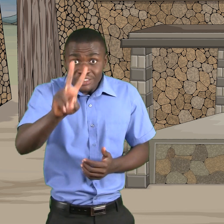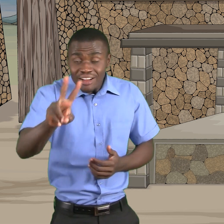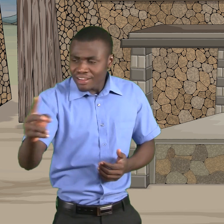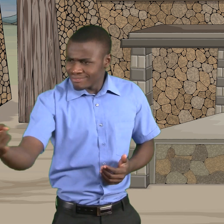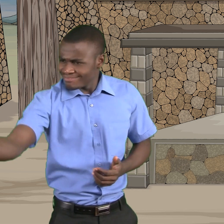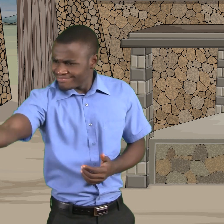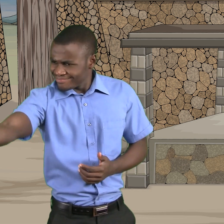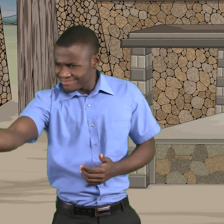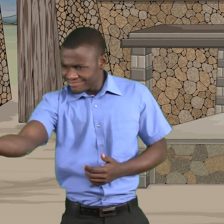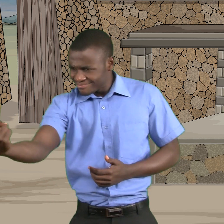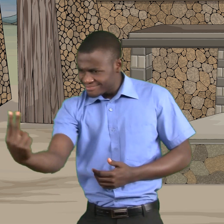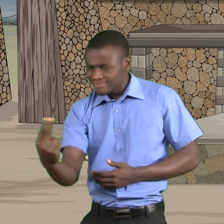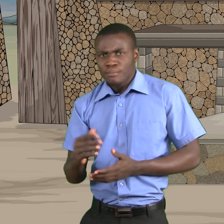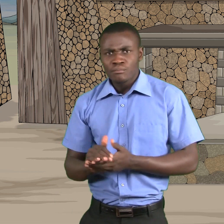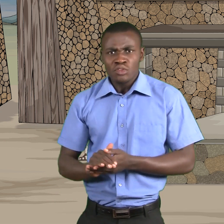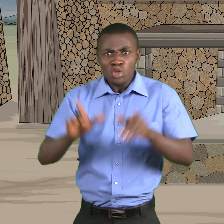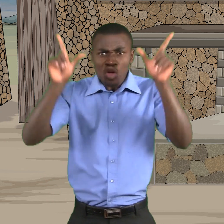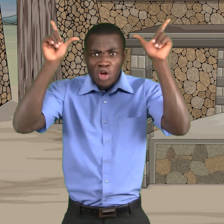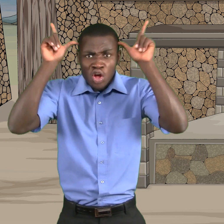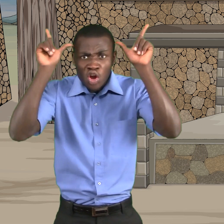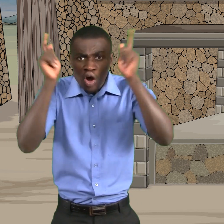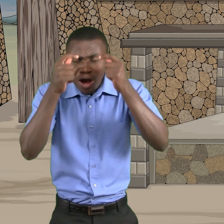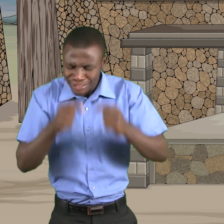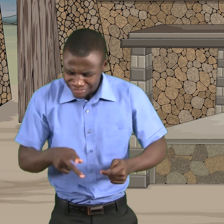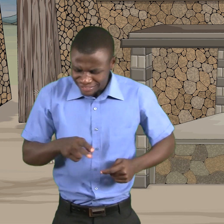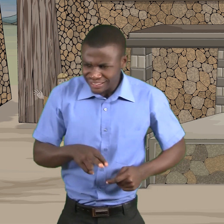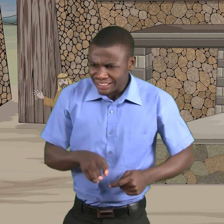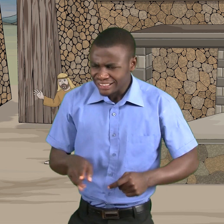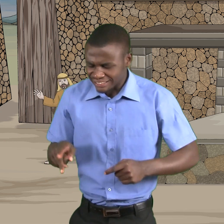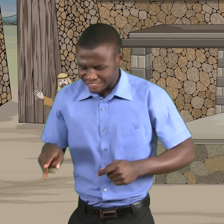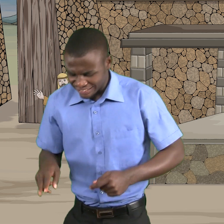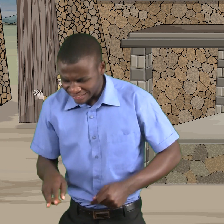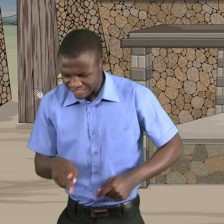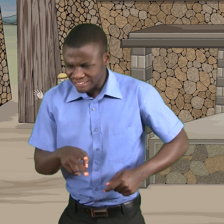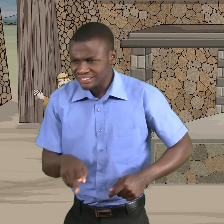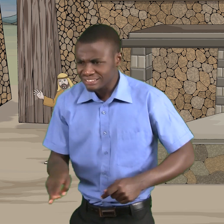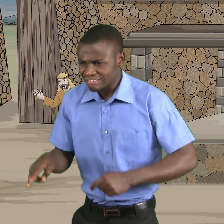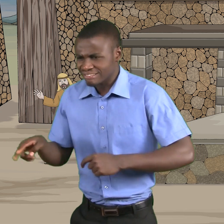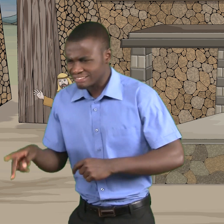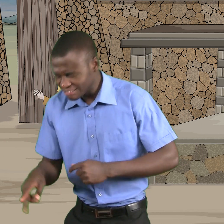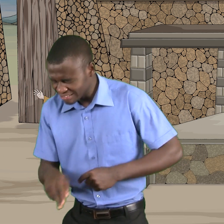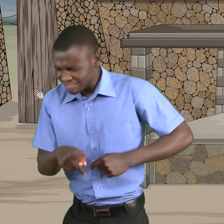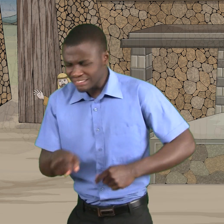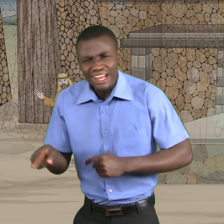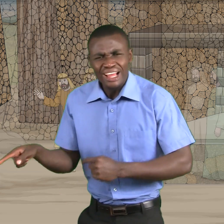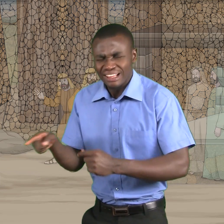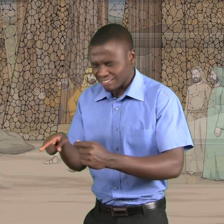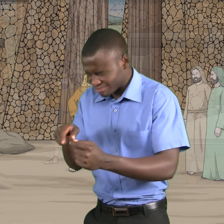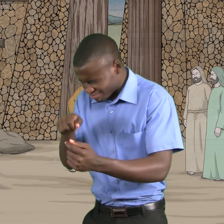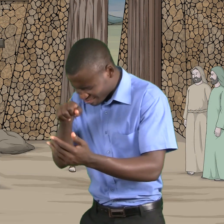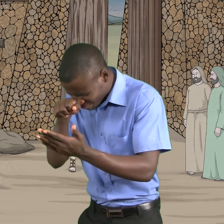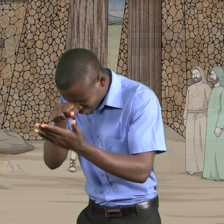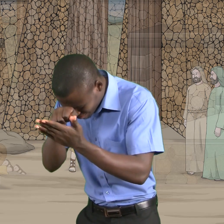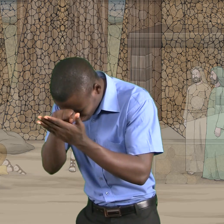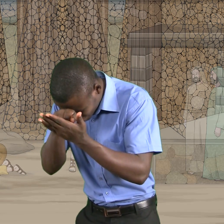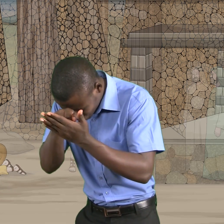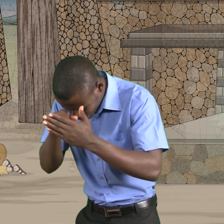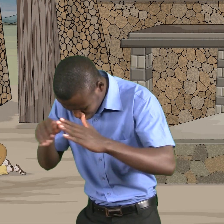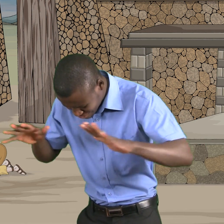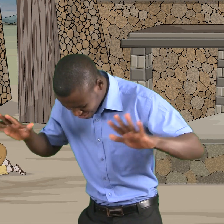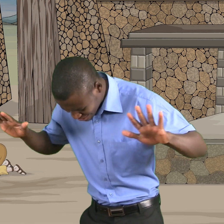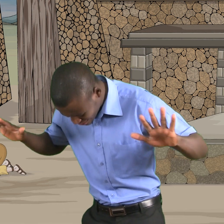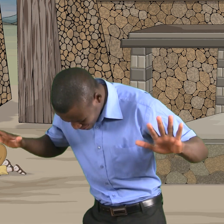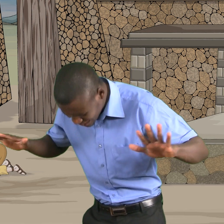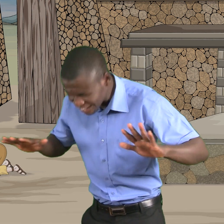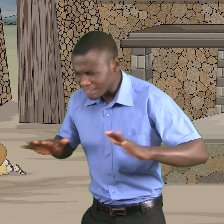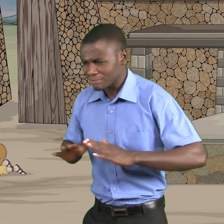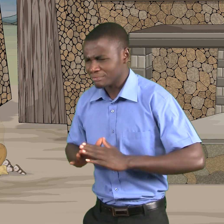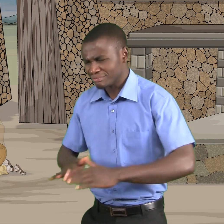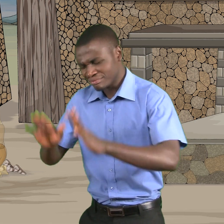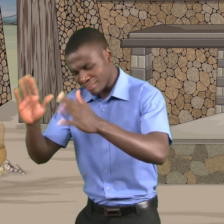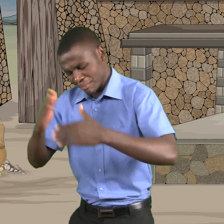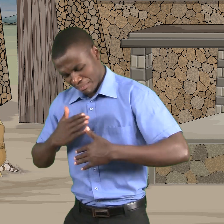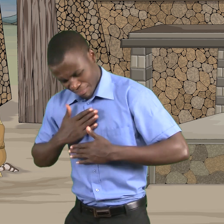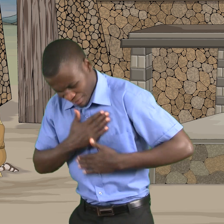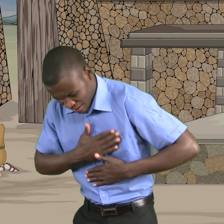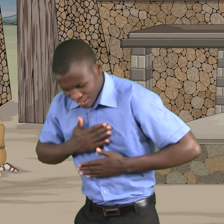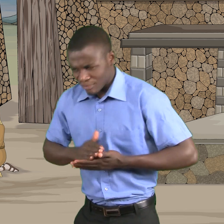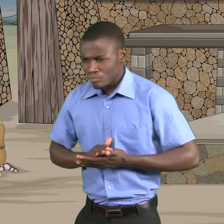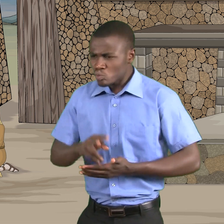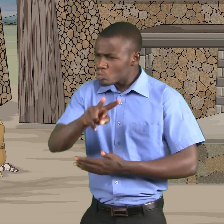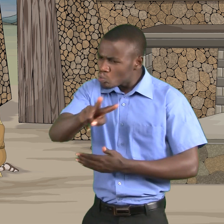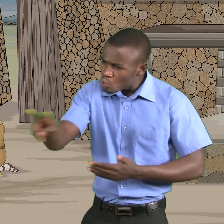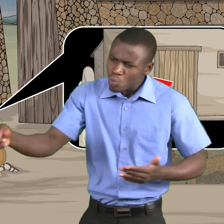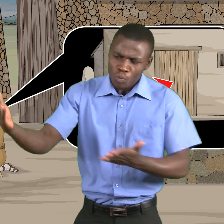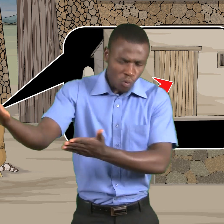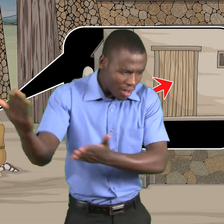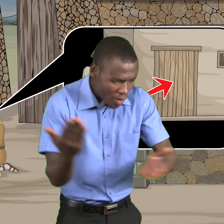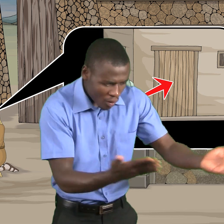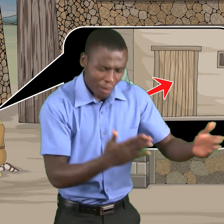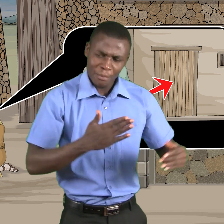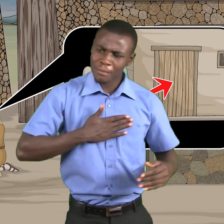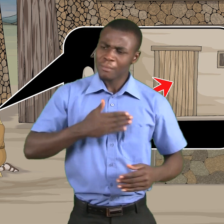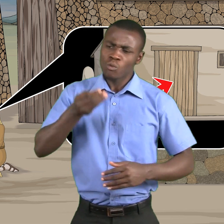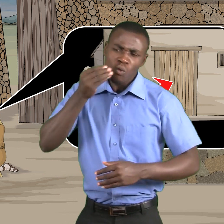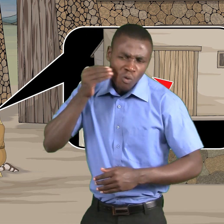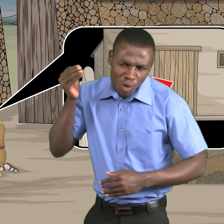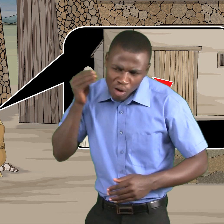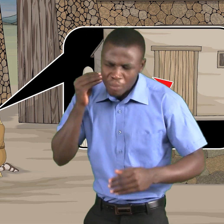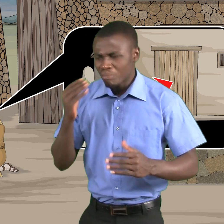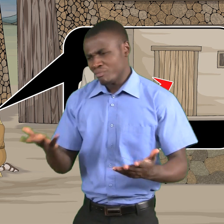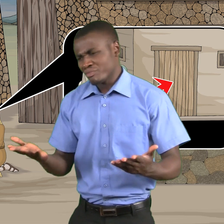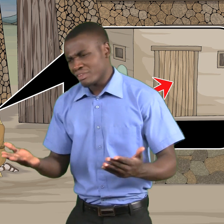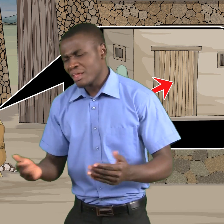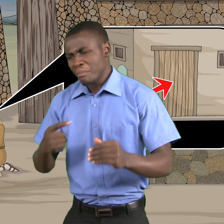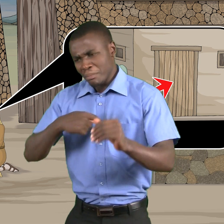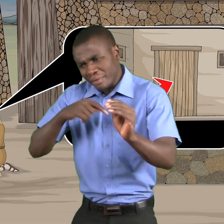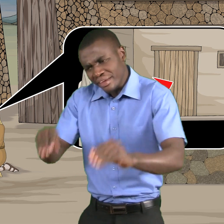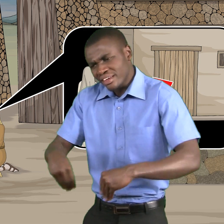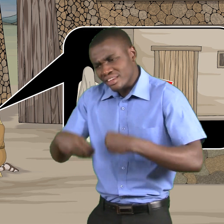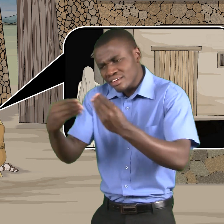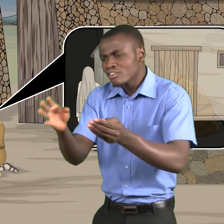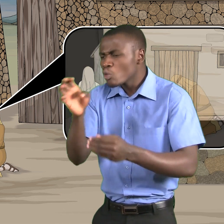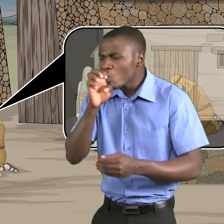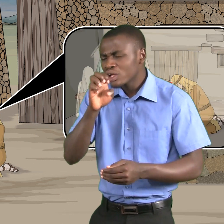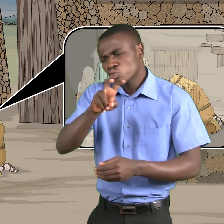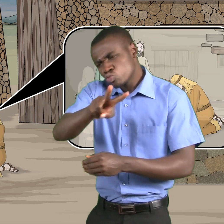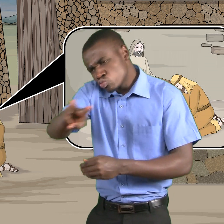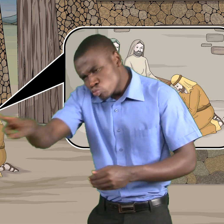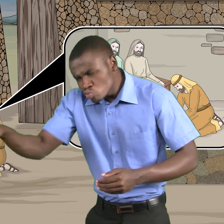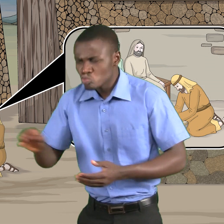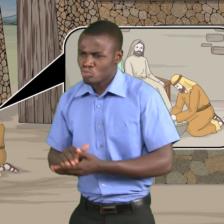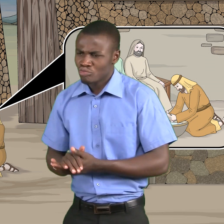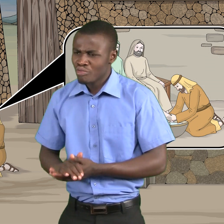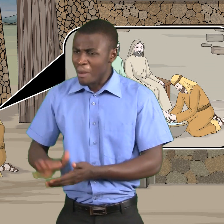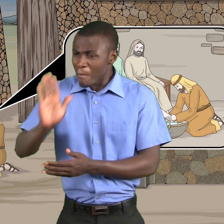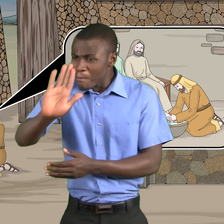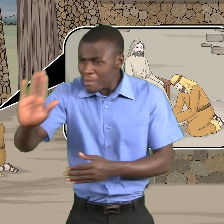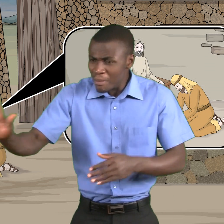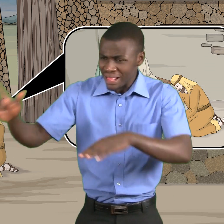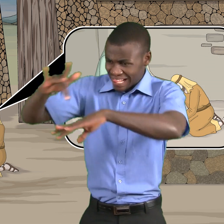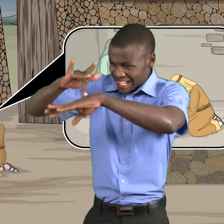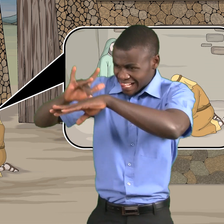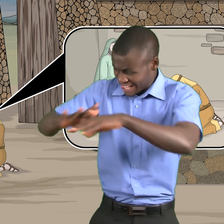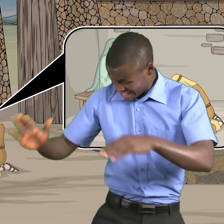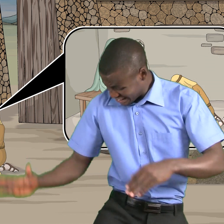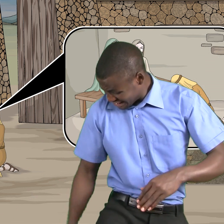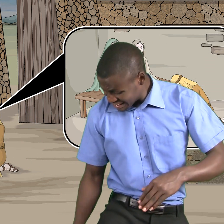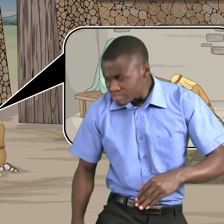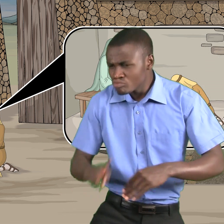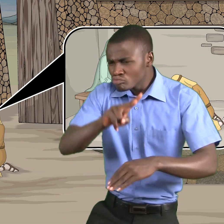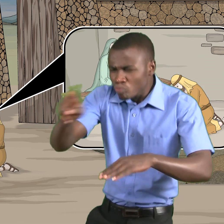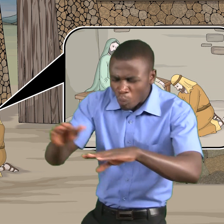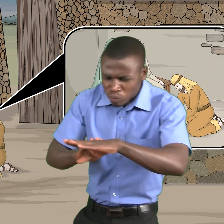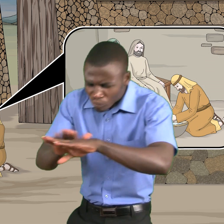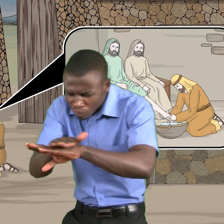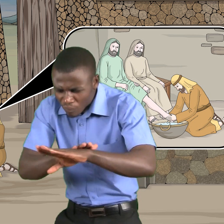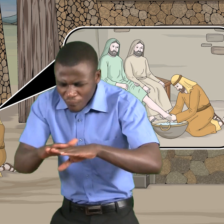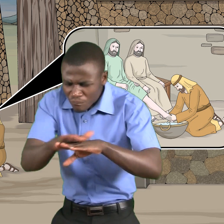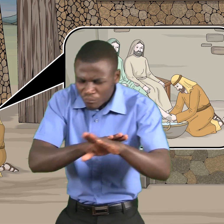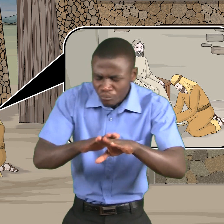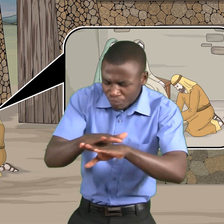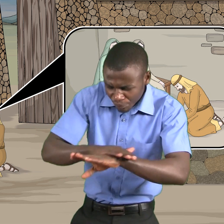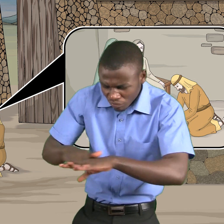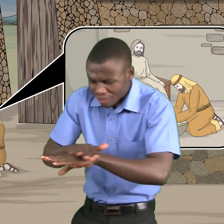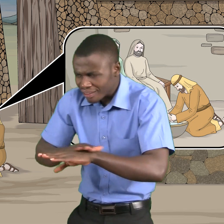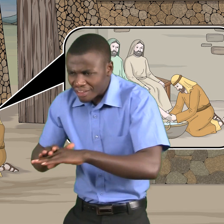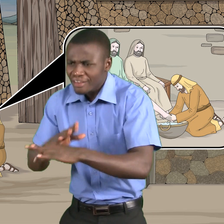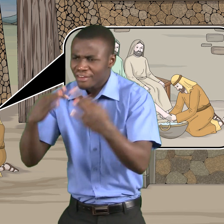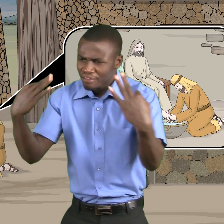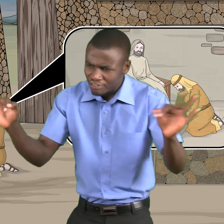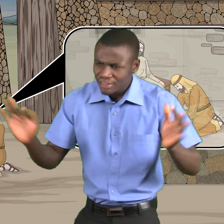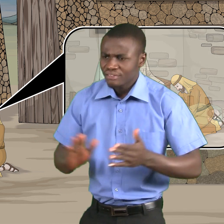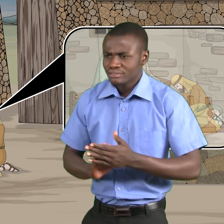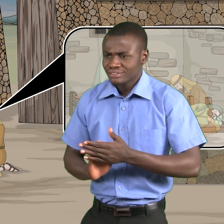When Lot saw them, he got up to meet them, bowed facedown, and said, “My lords, please turn aside into the house of your servant;